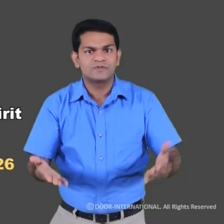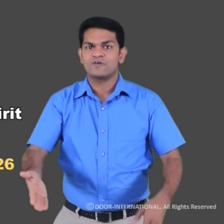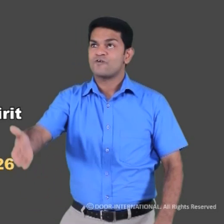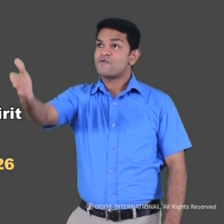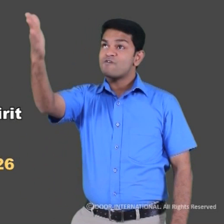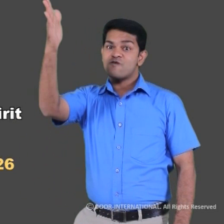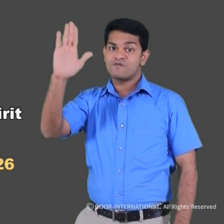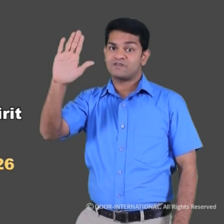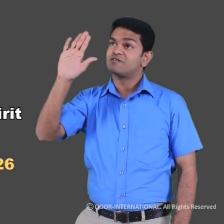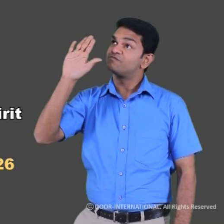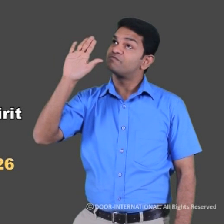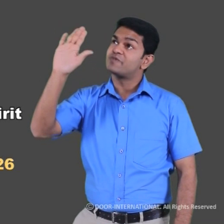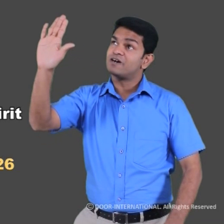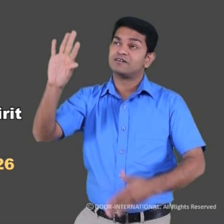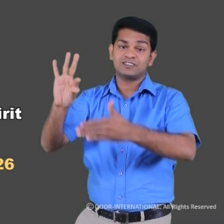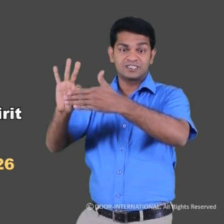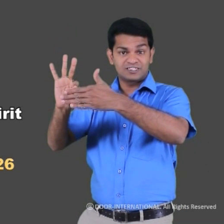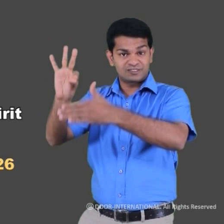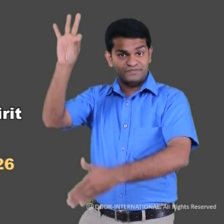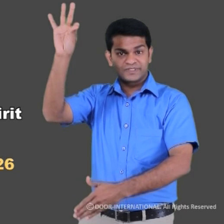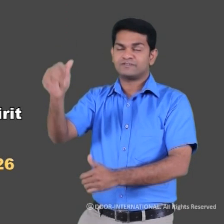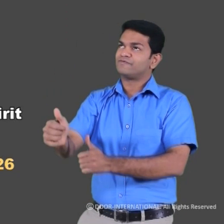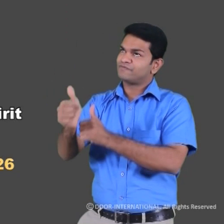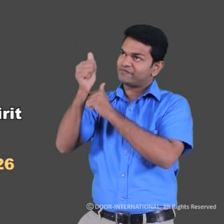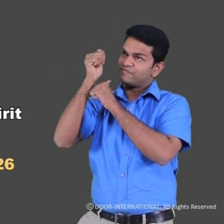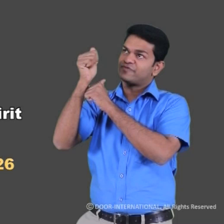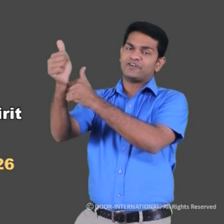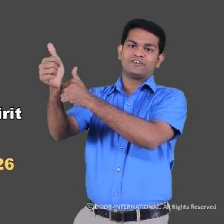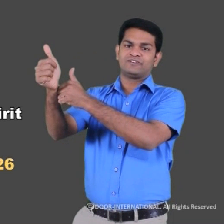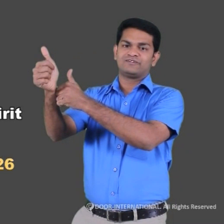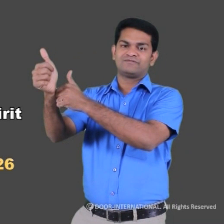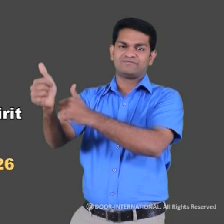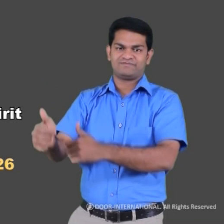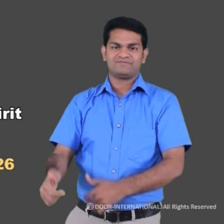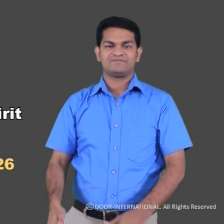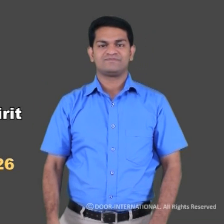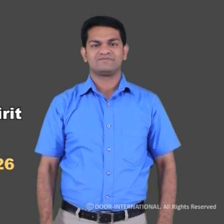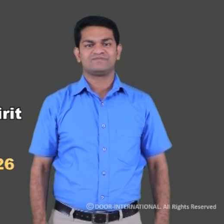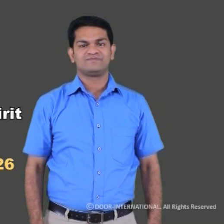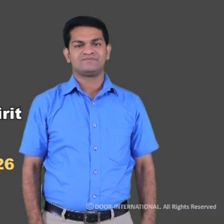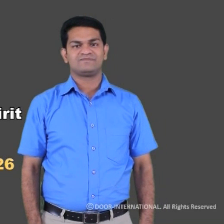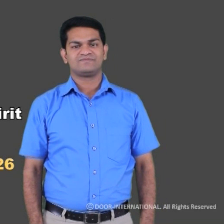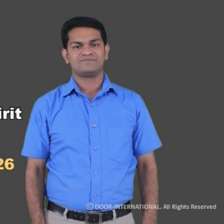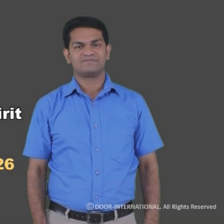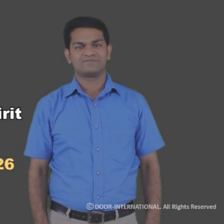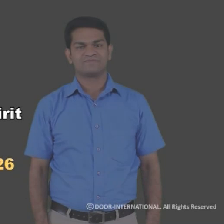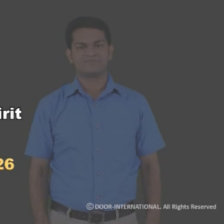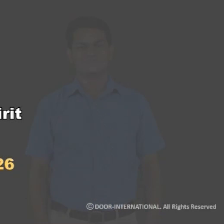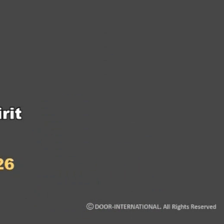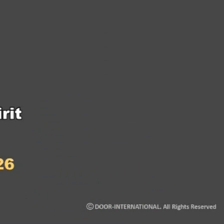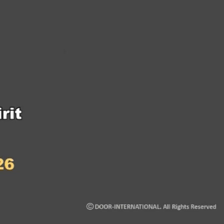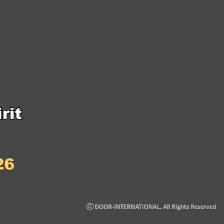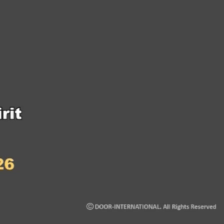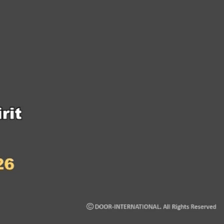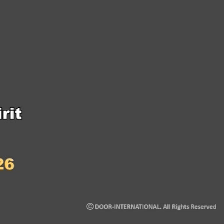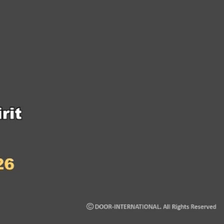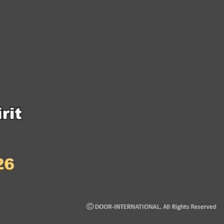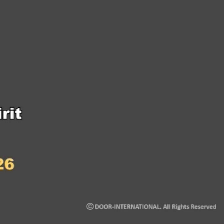Follow God's Spirit